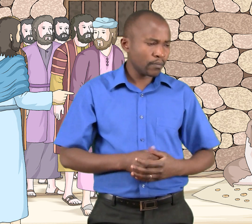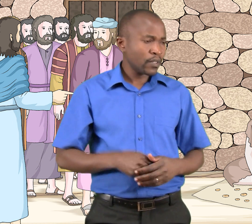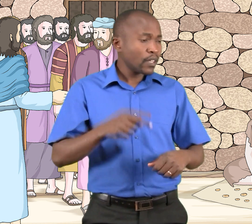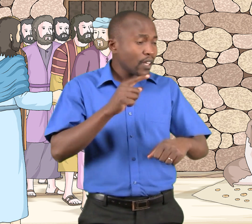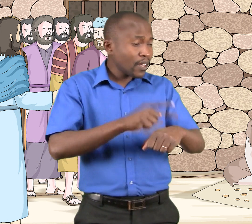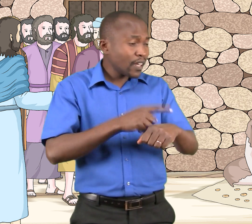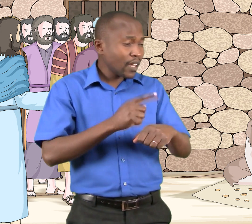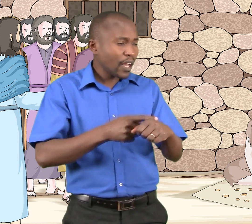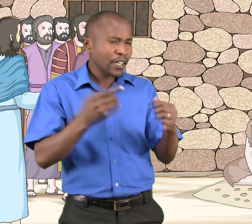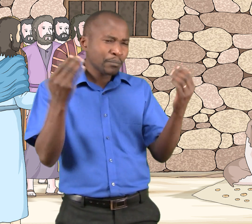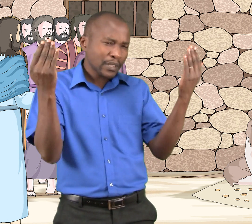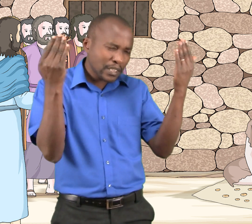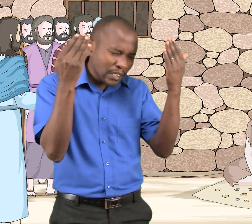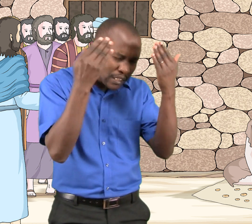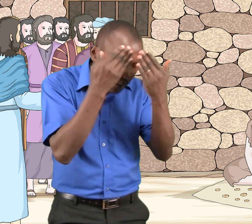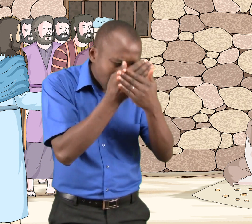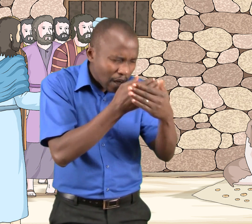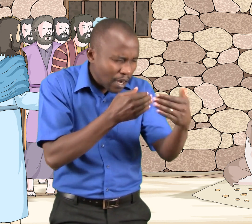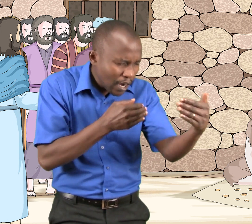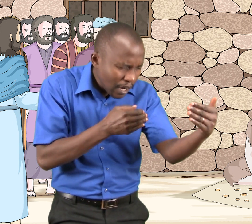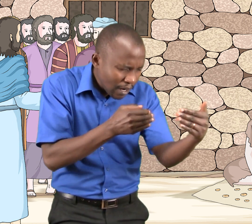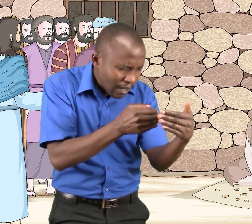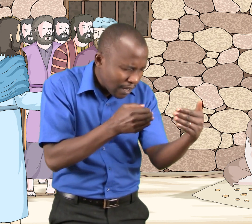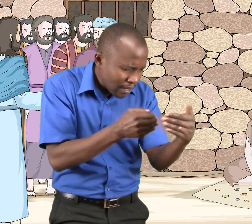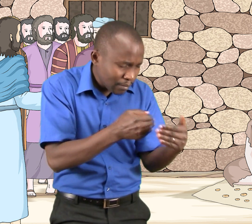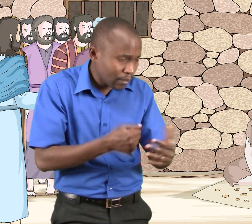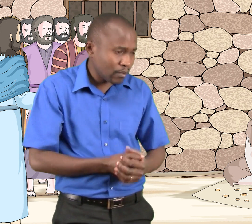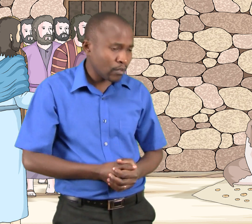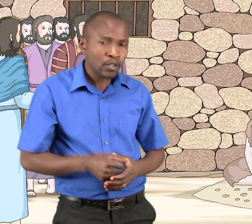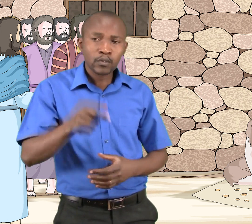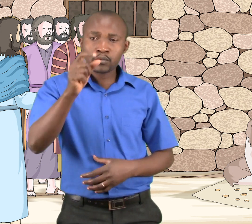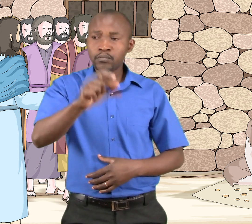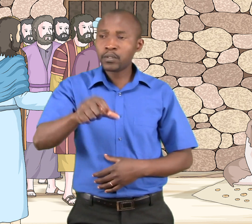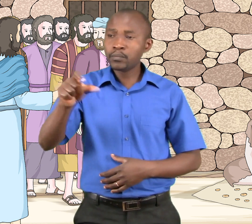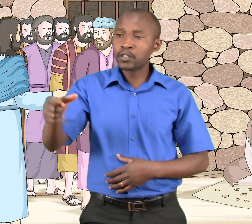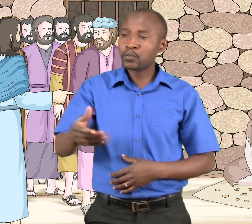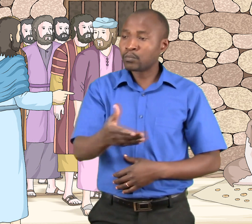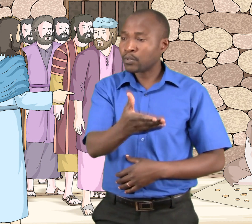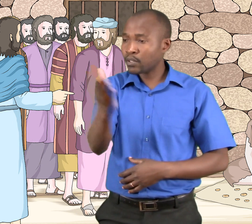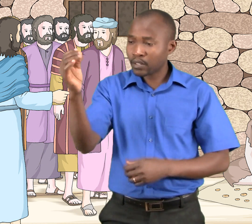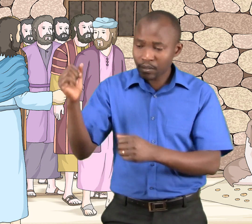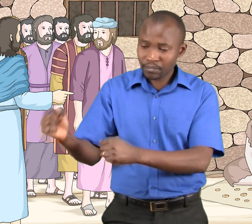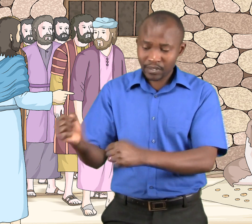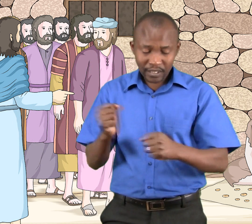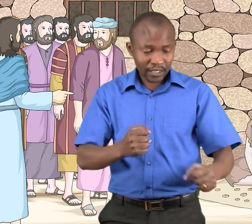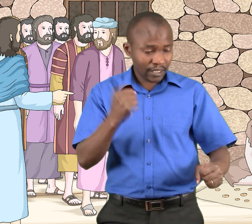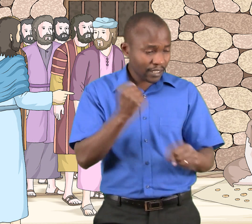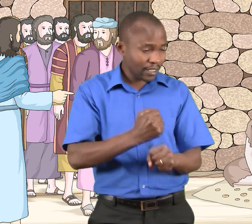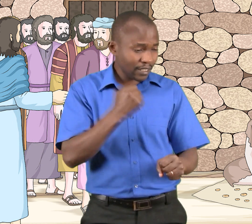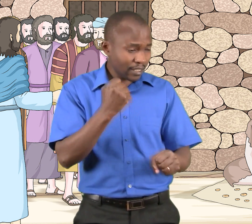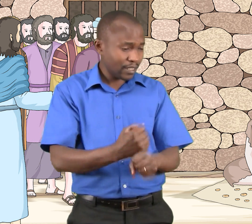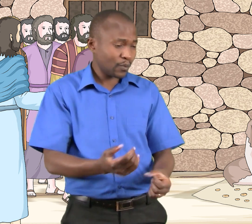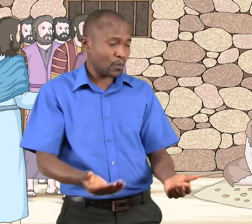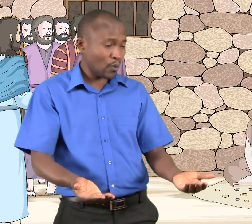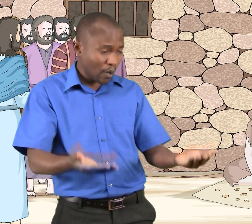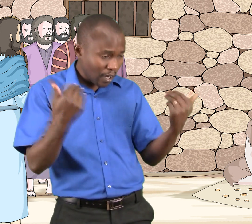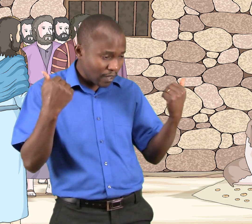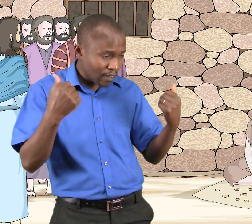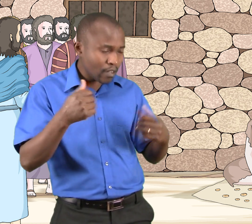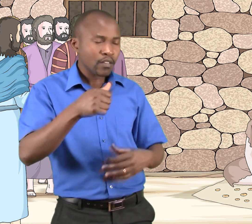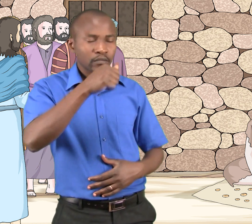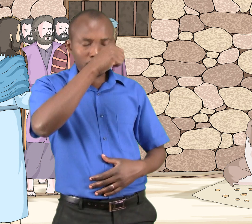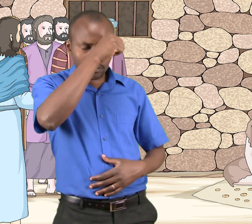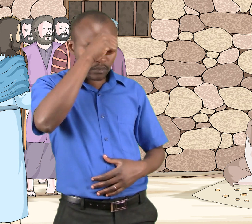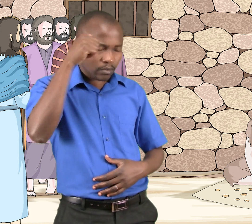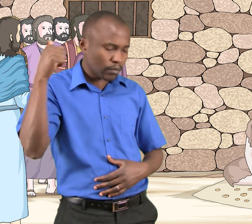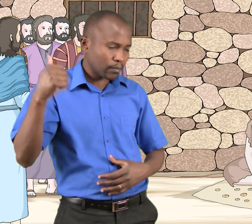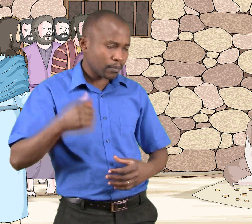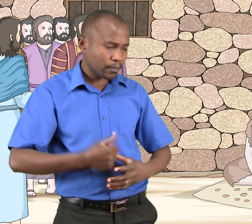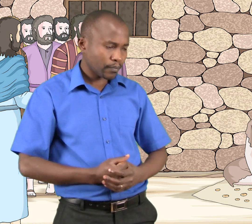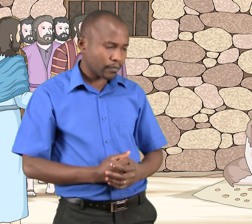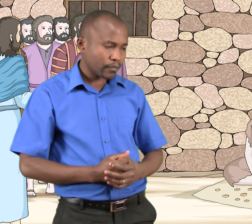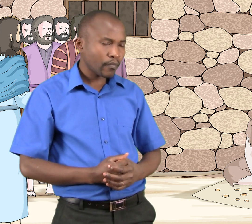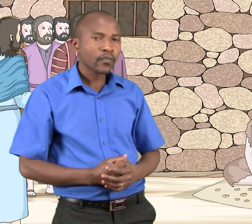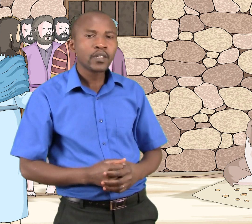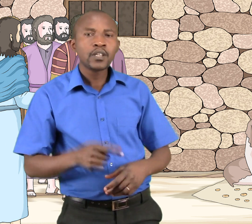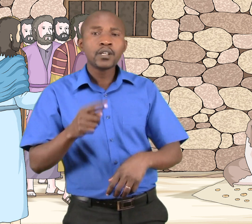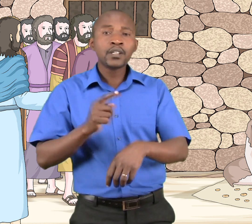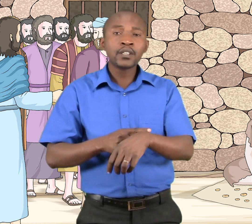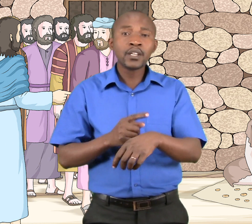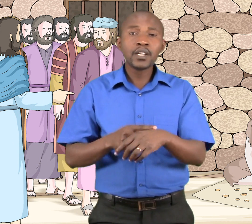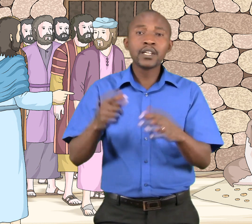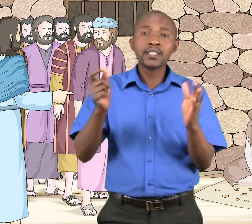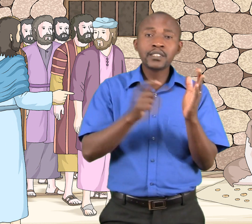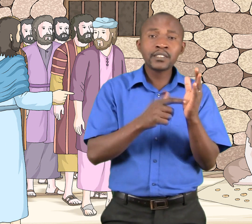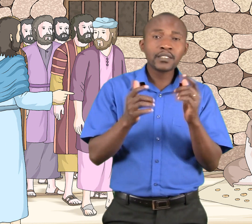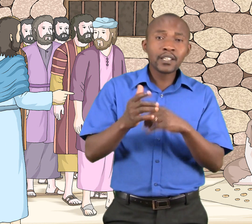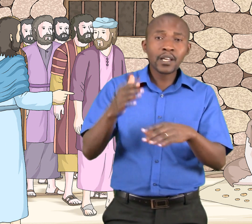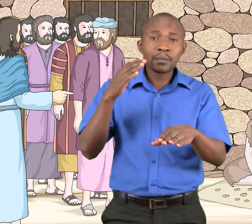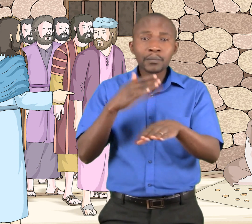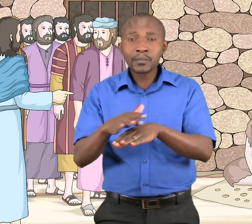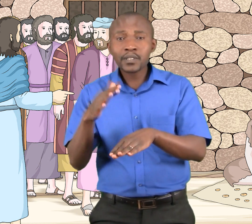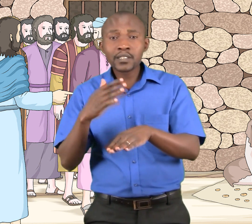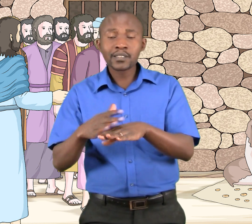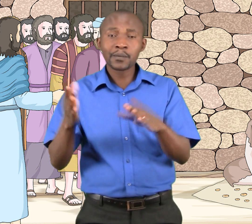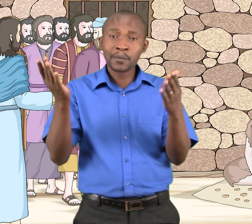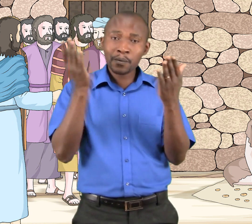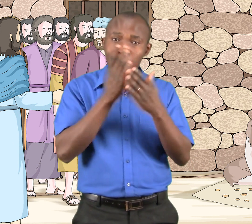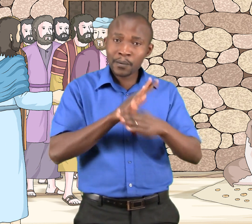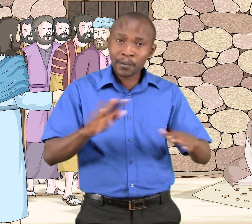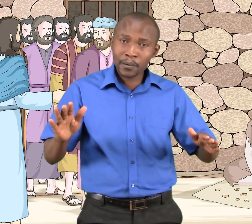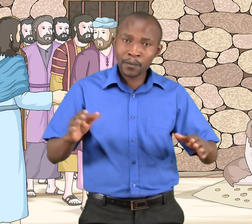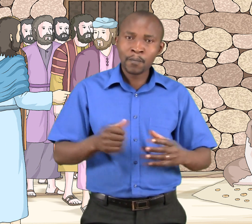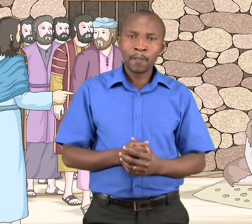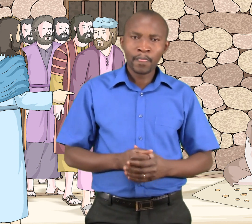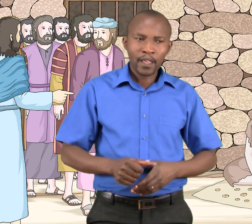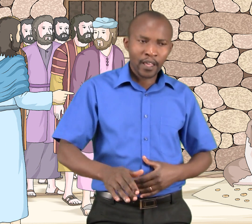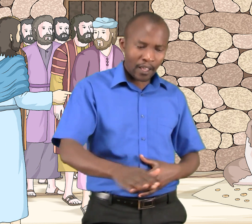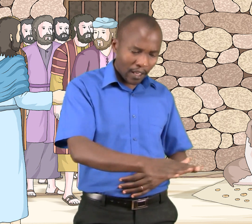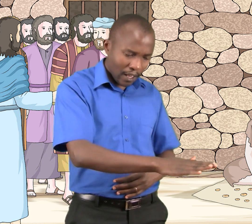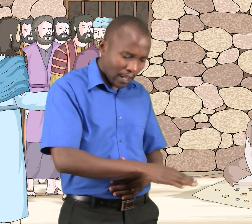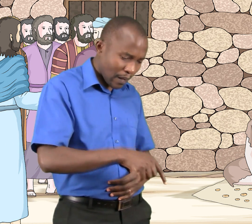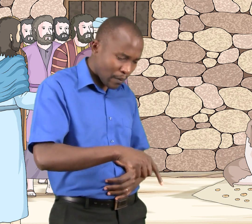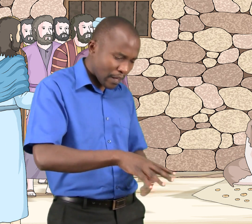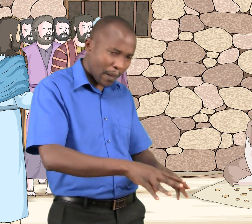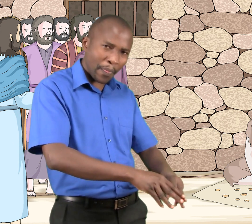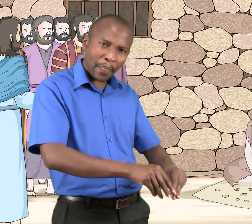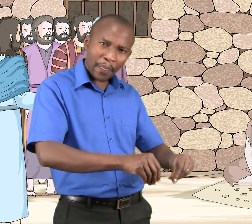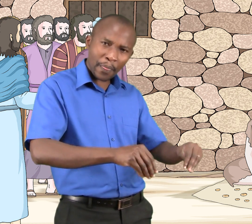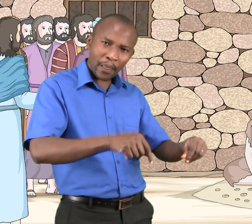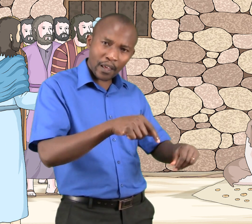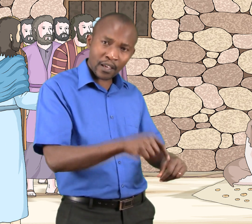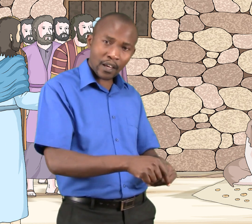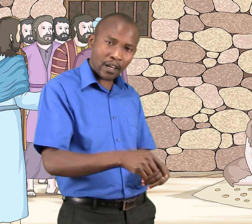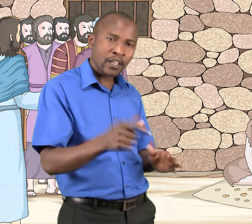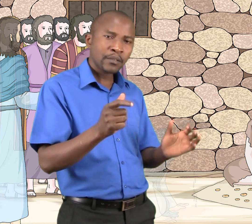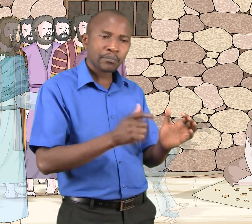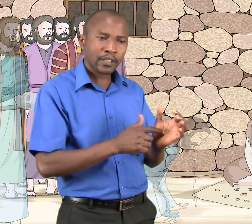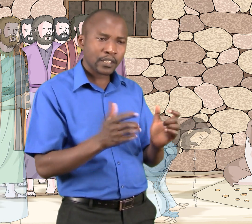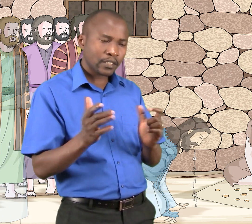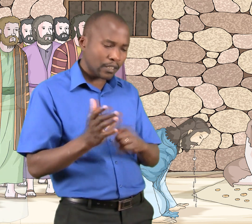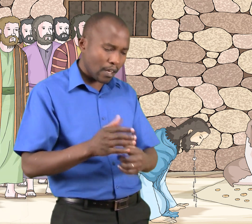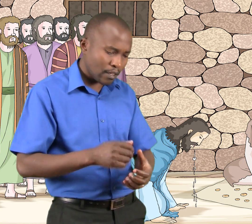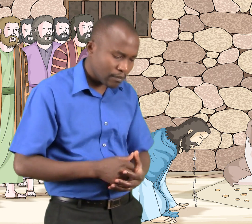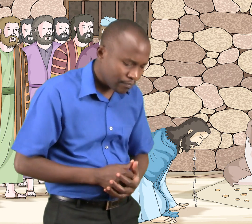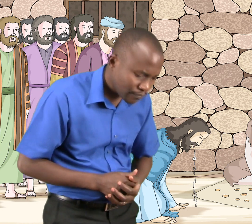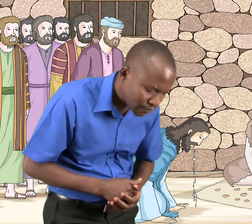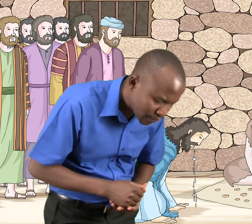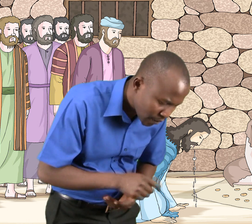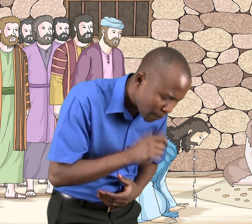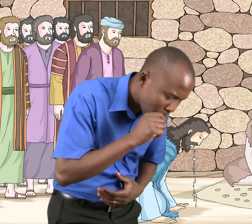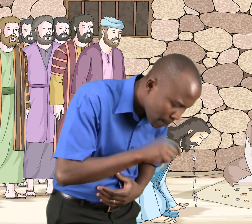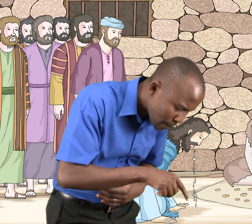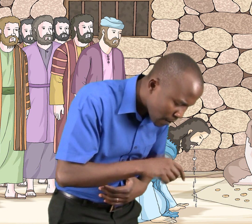While I am in the world, I am the light of the world.”